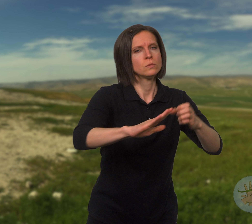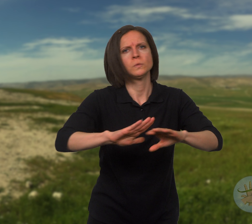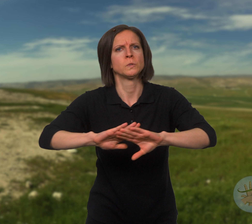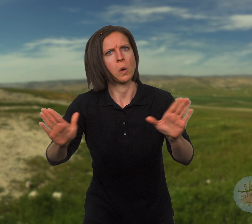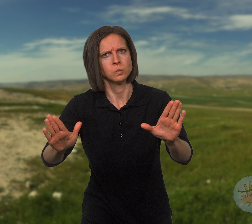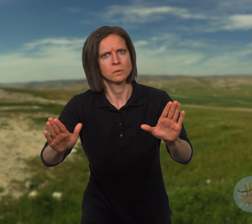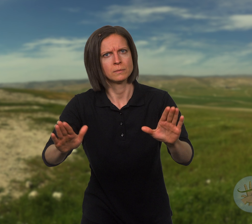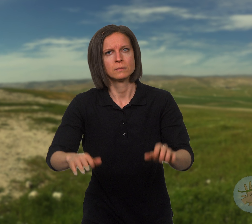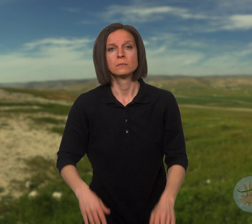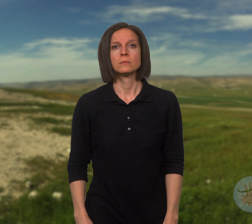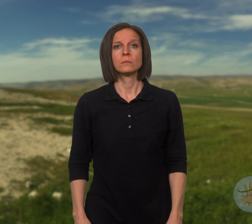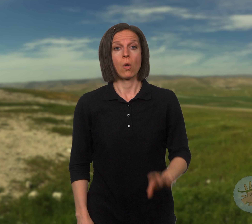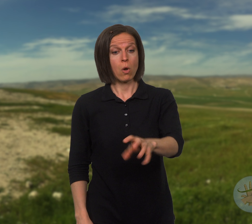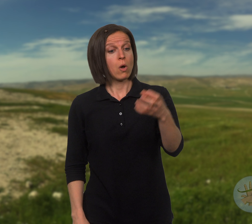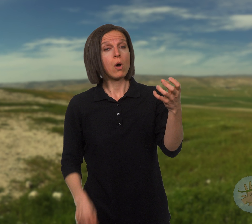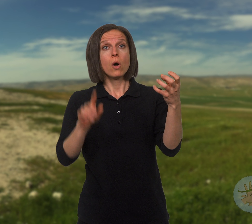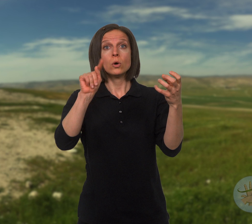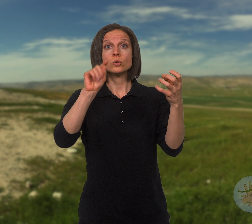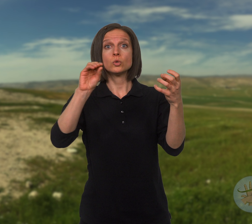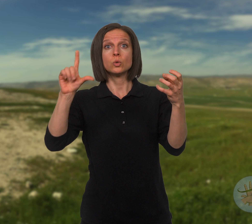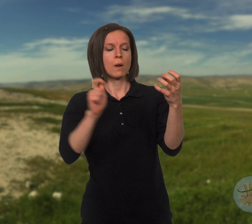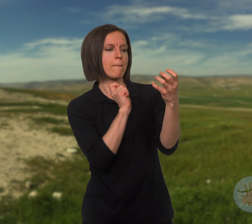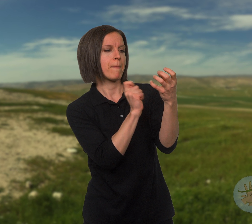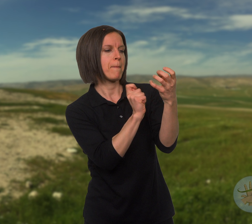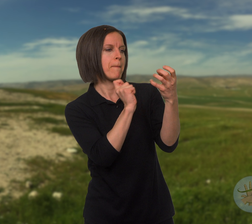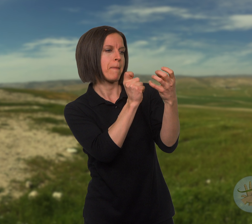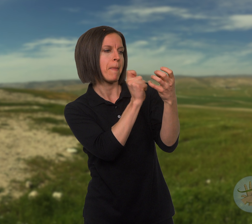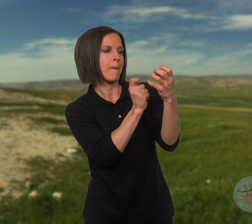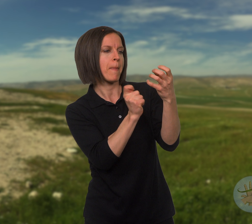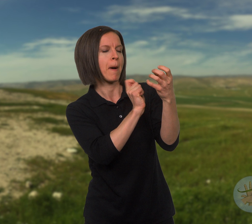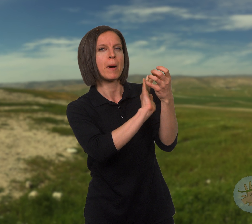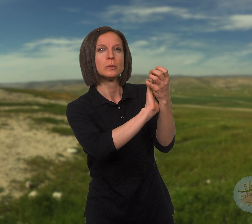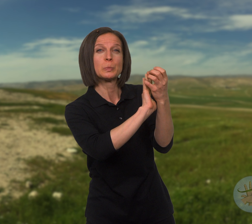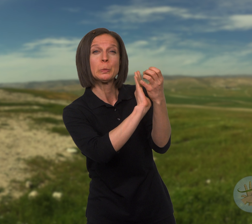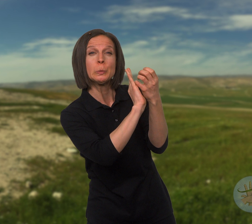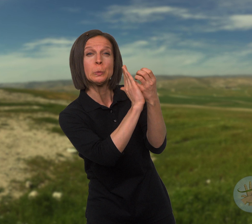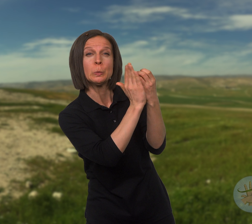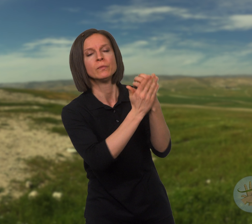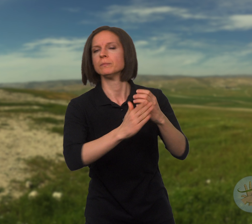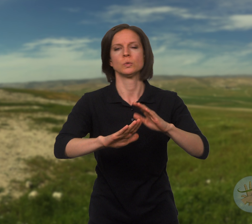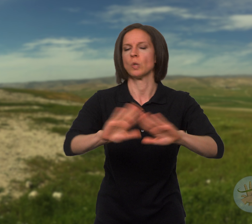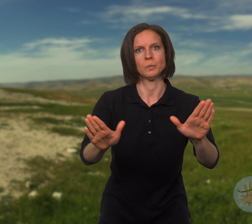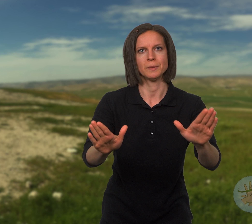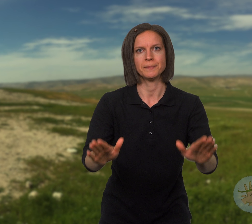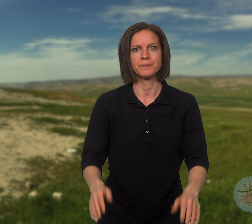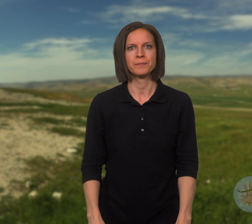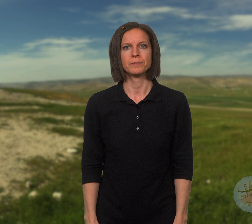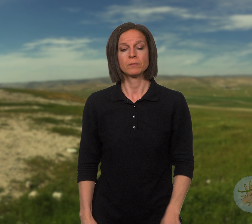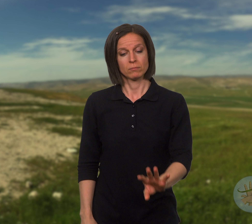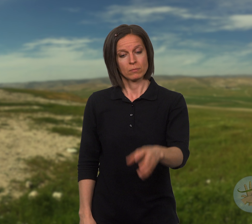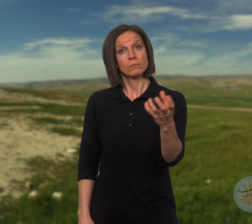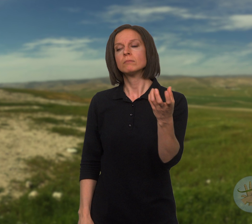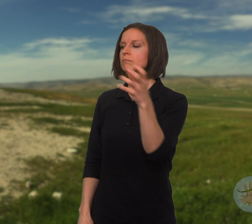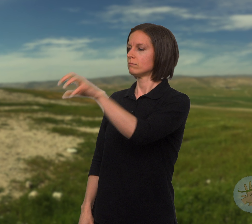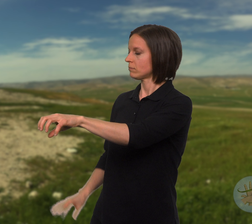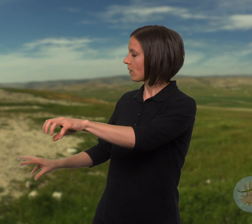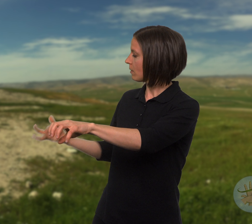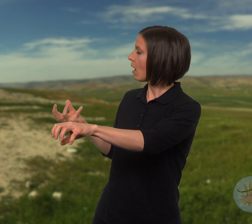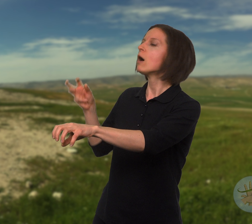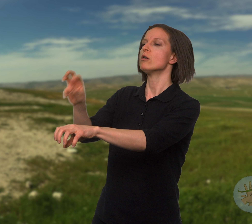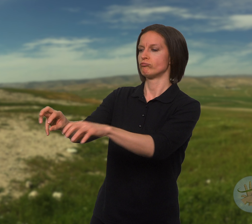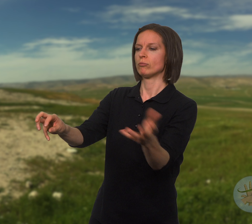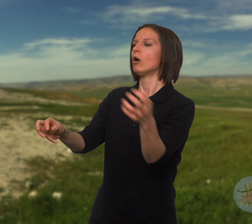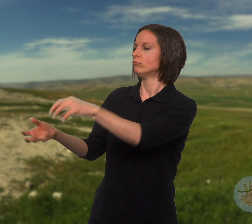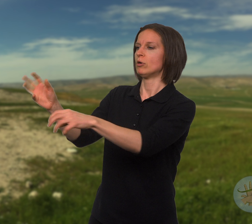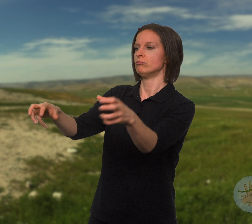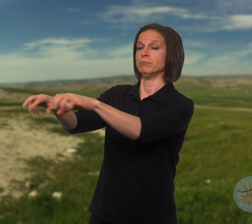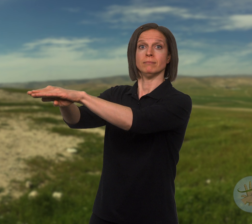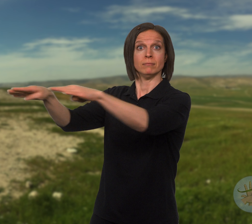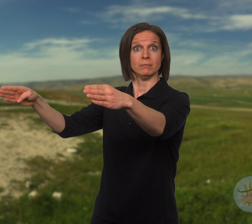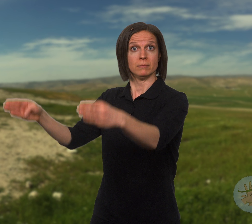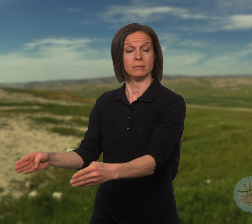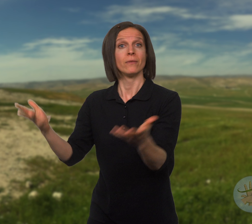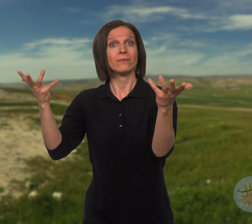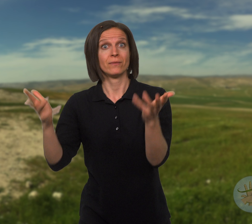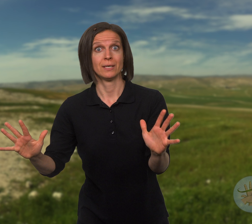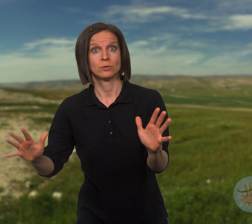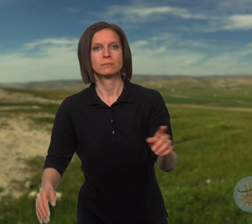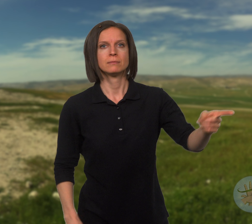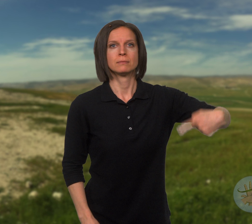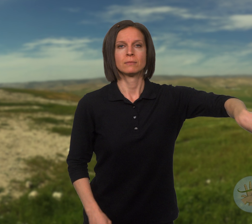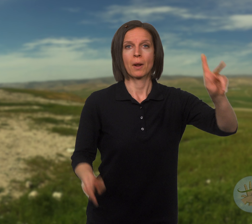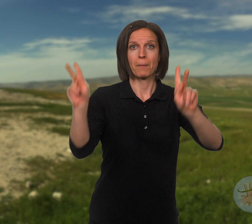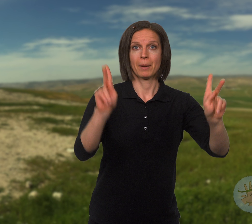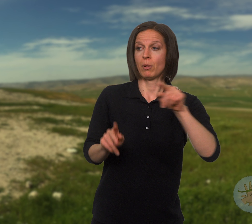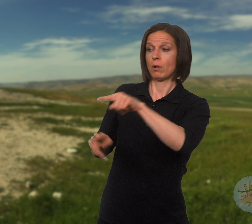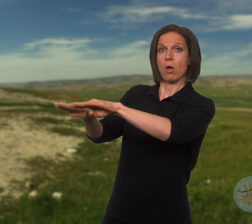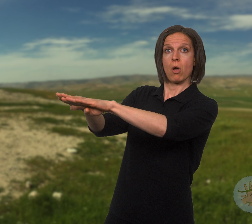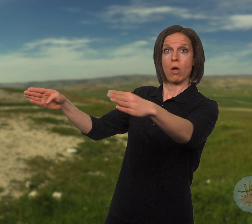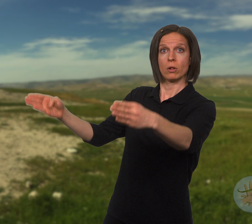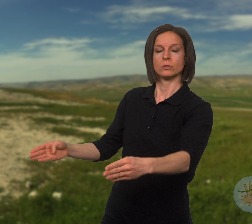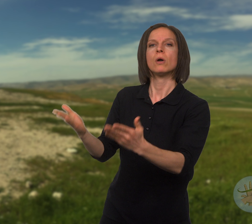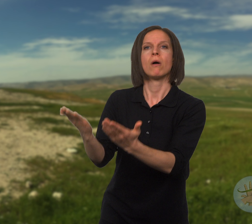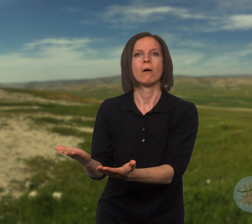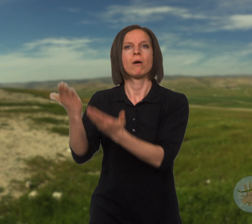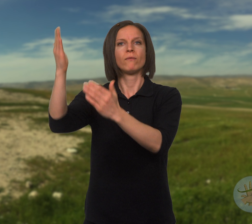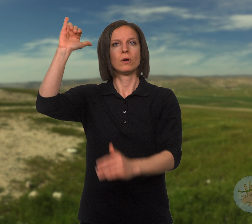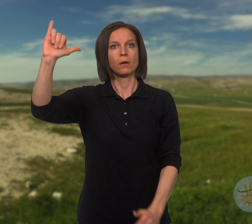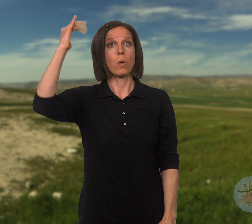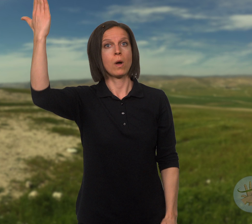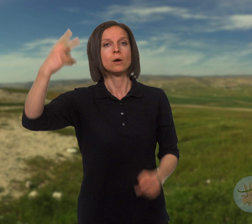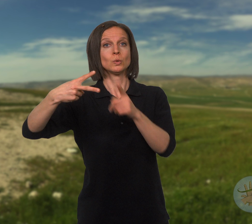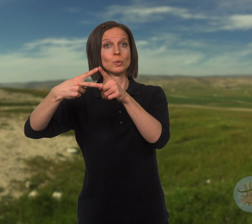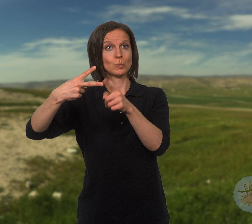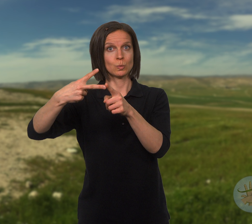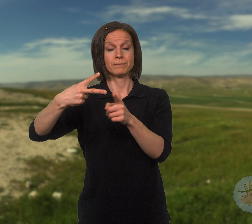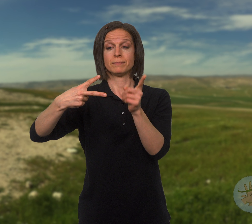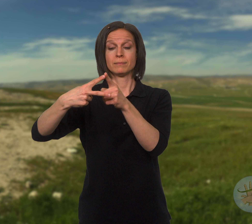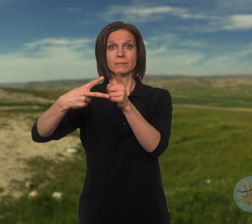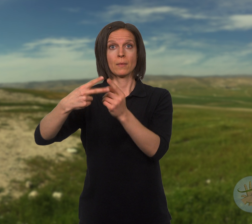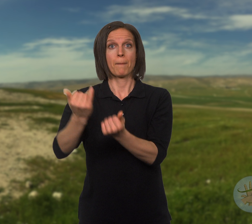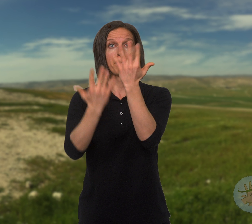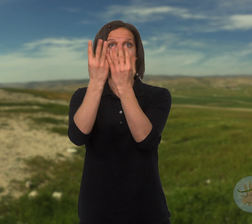And on it they offered burnt offerings to the LORD, and they sacrificed peace offerings.